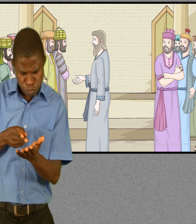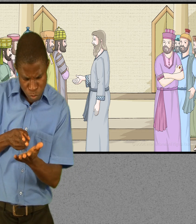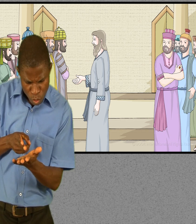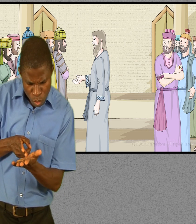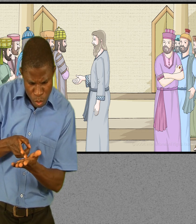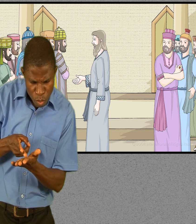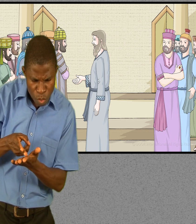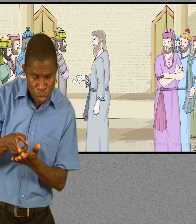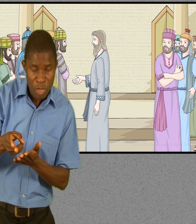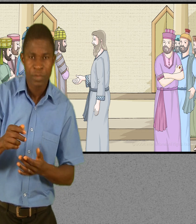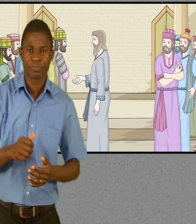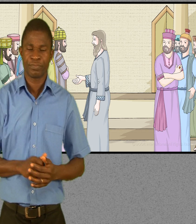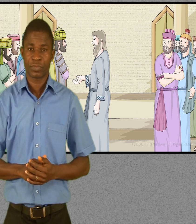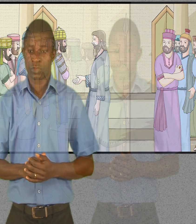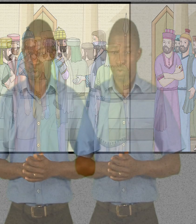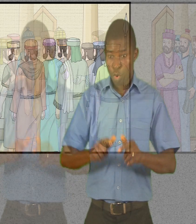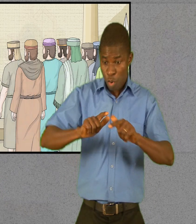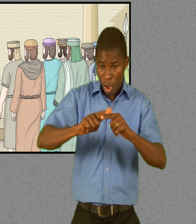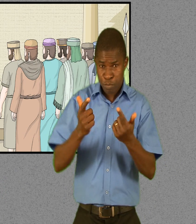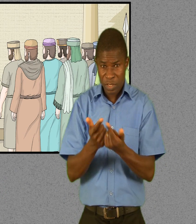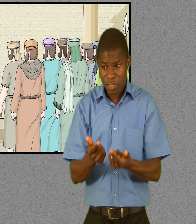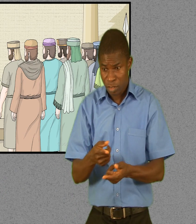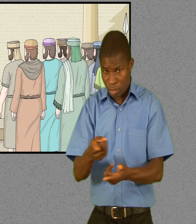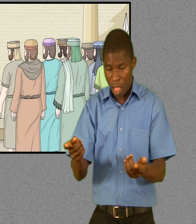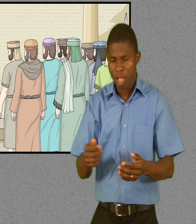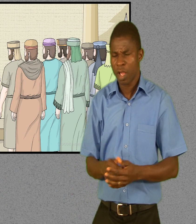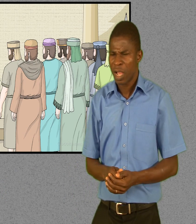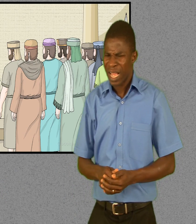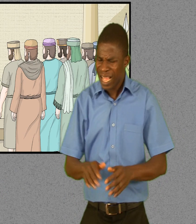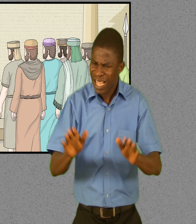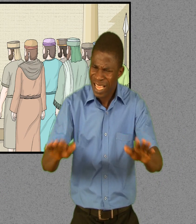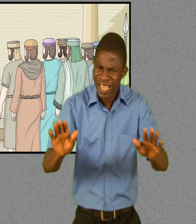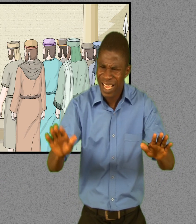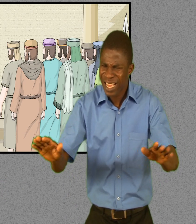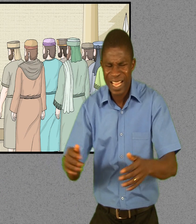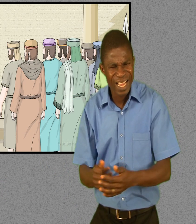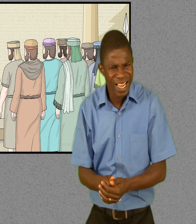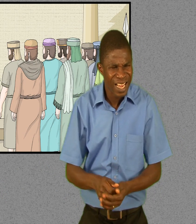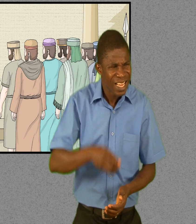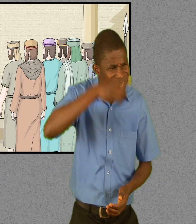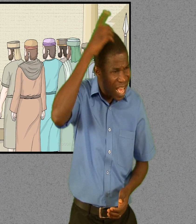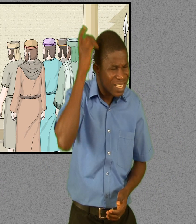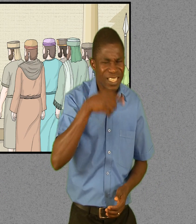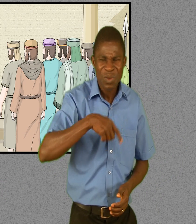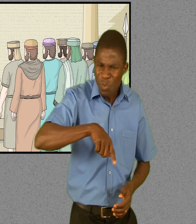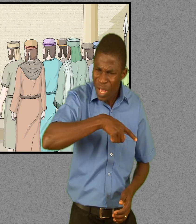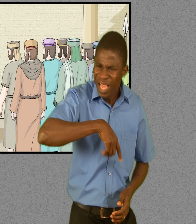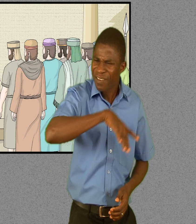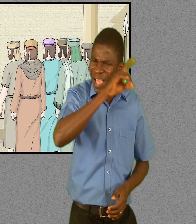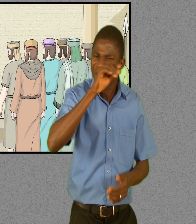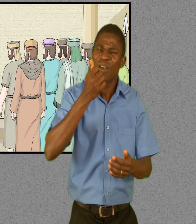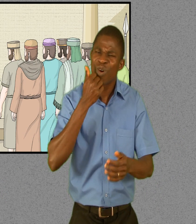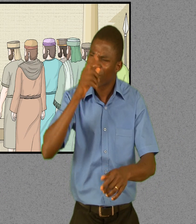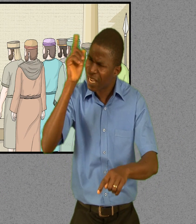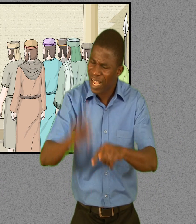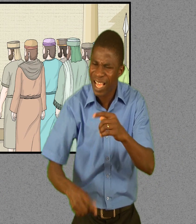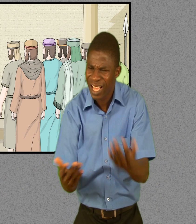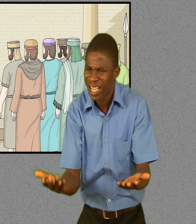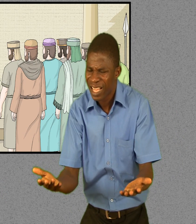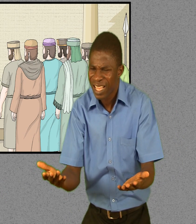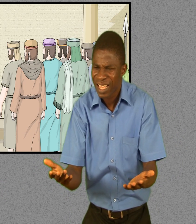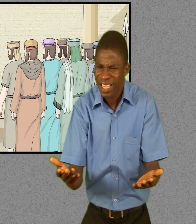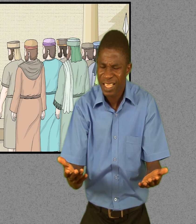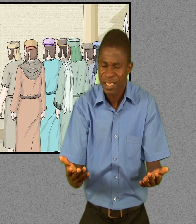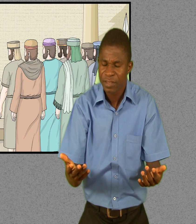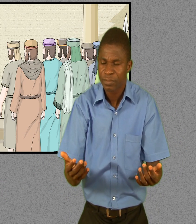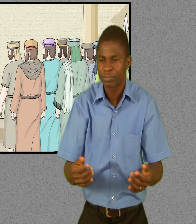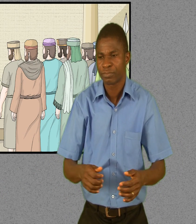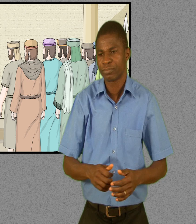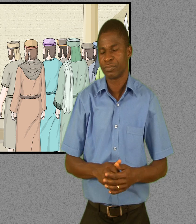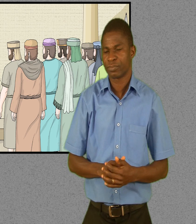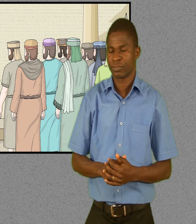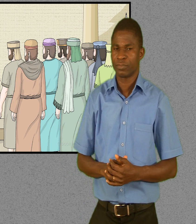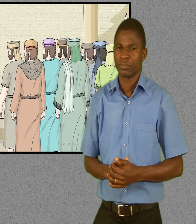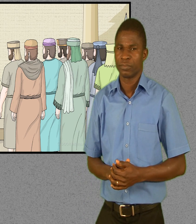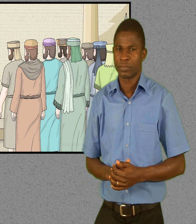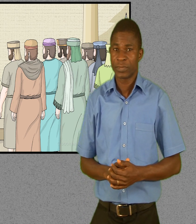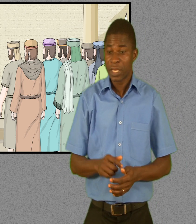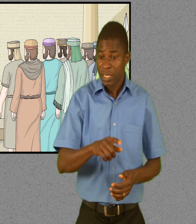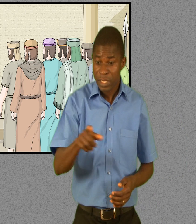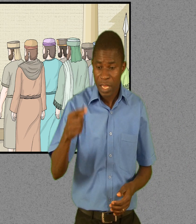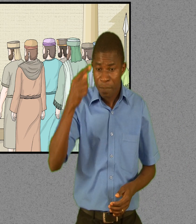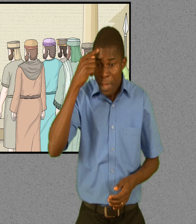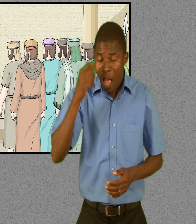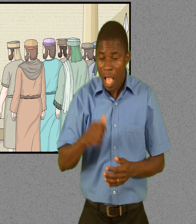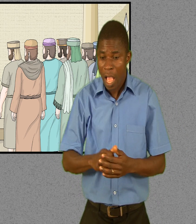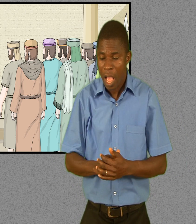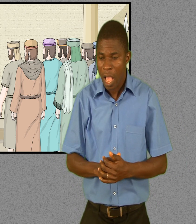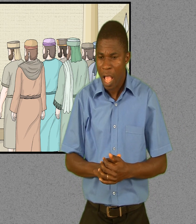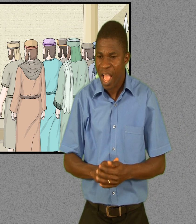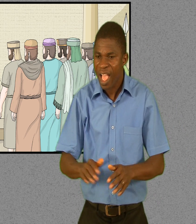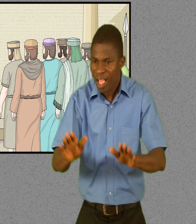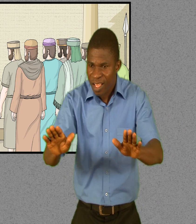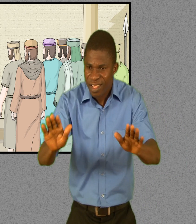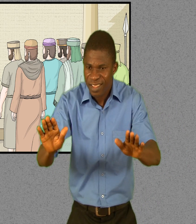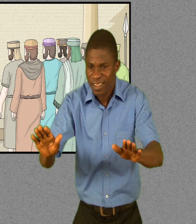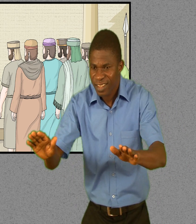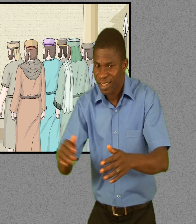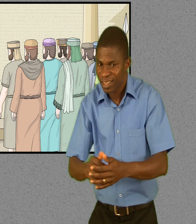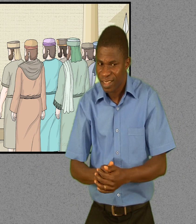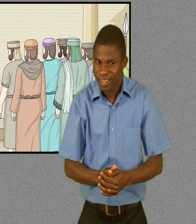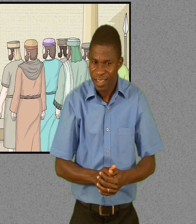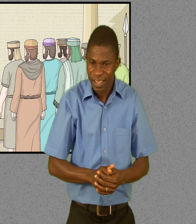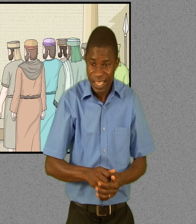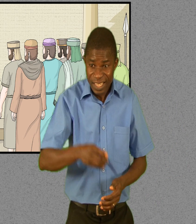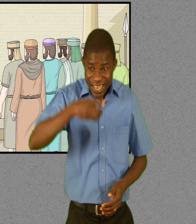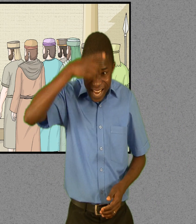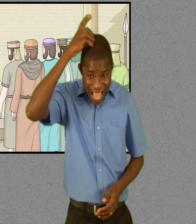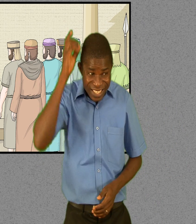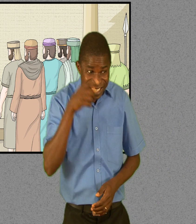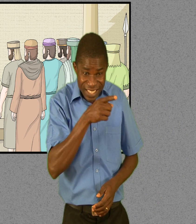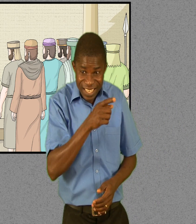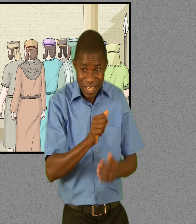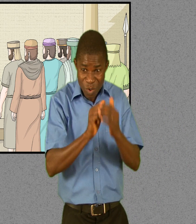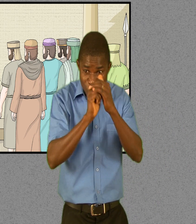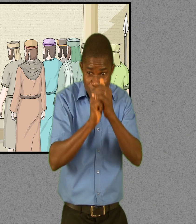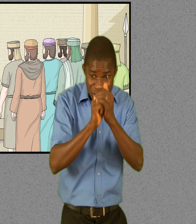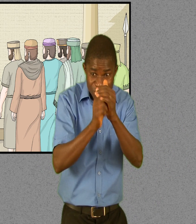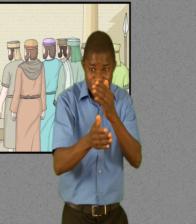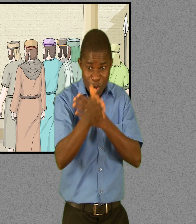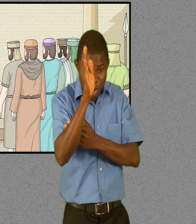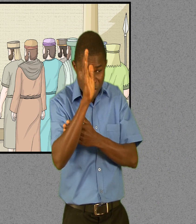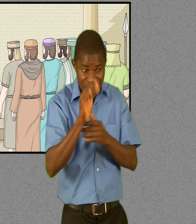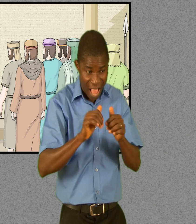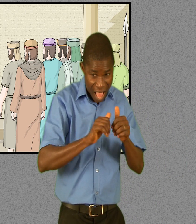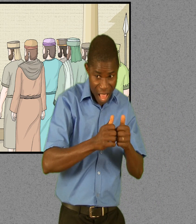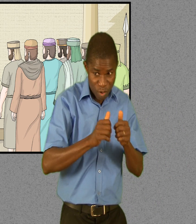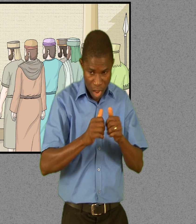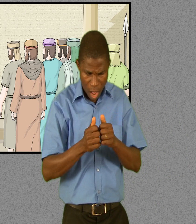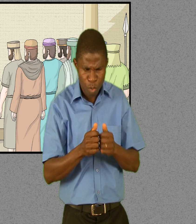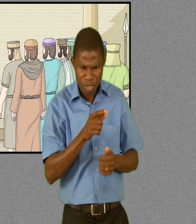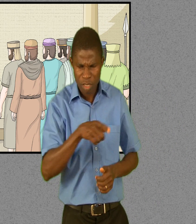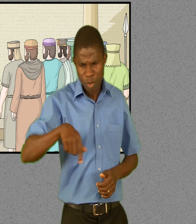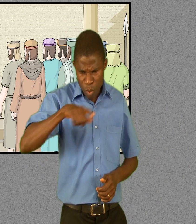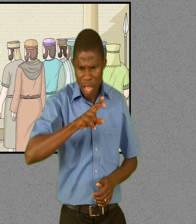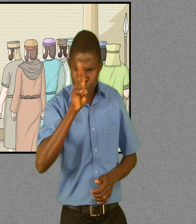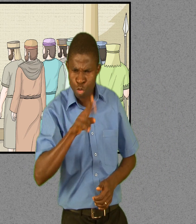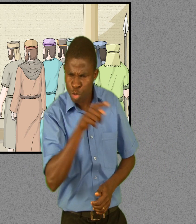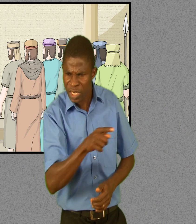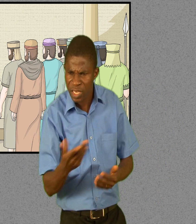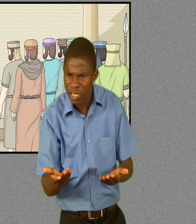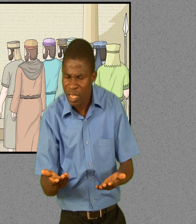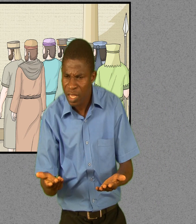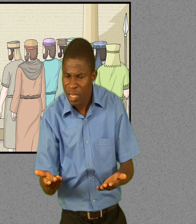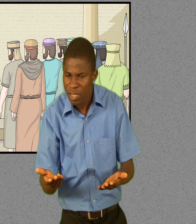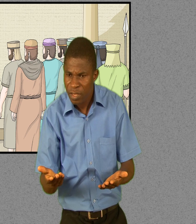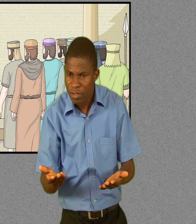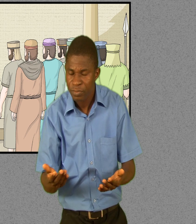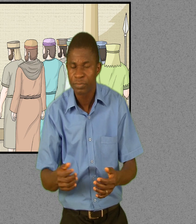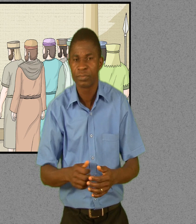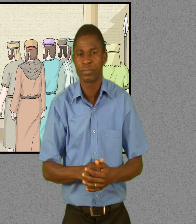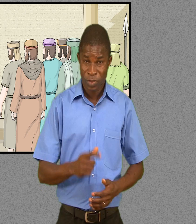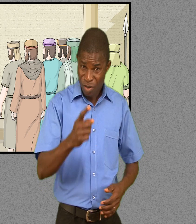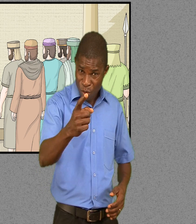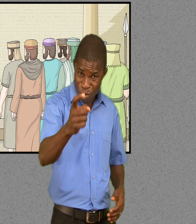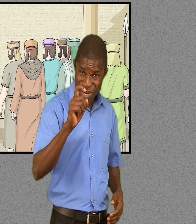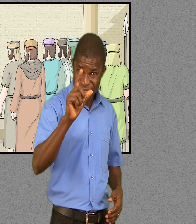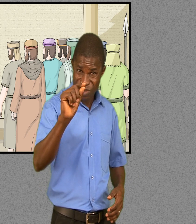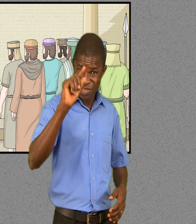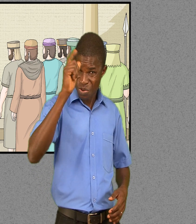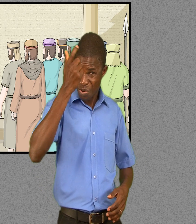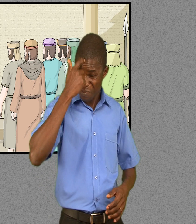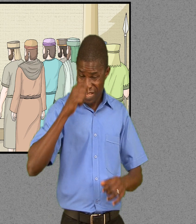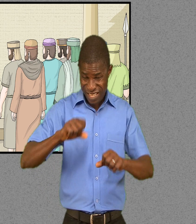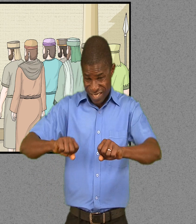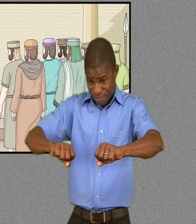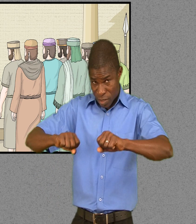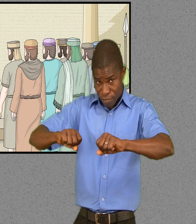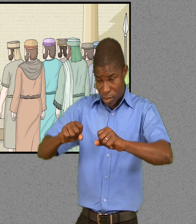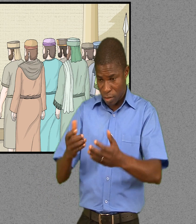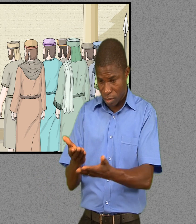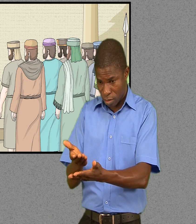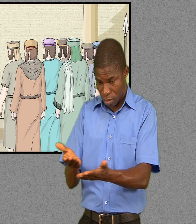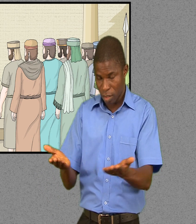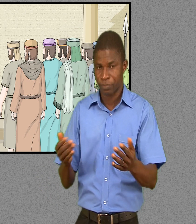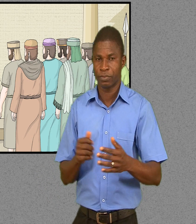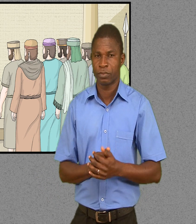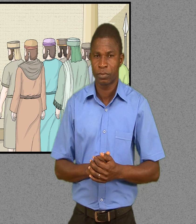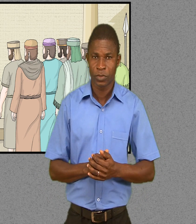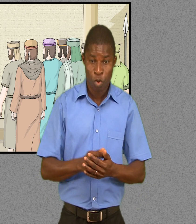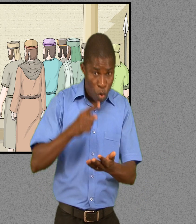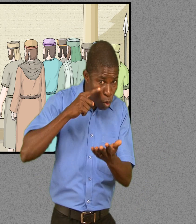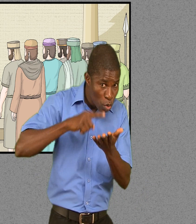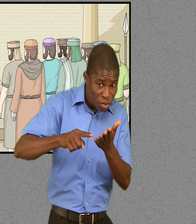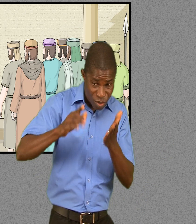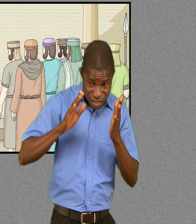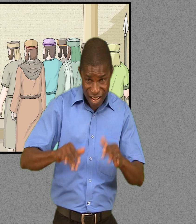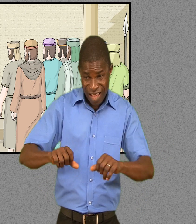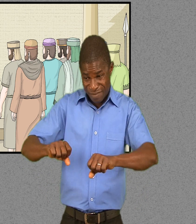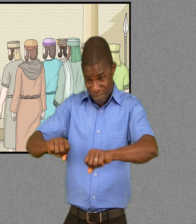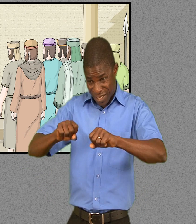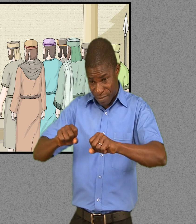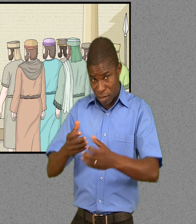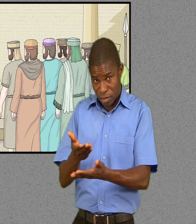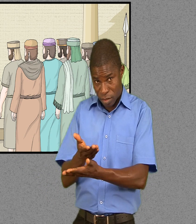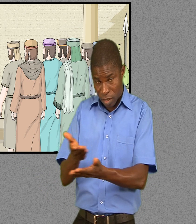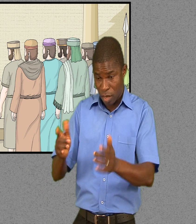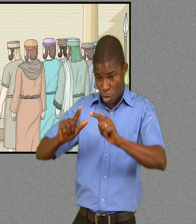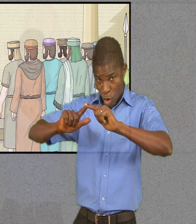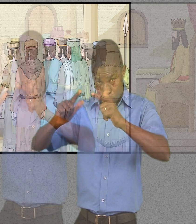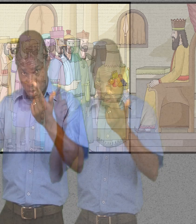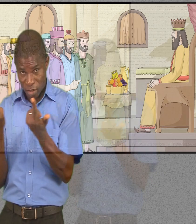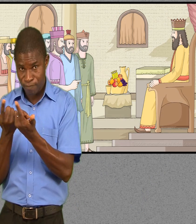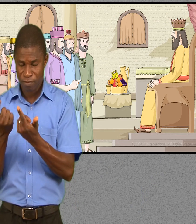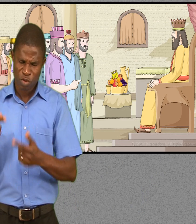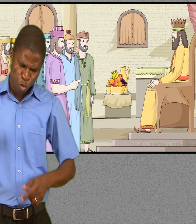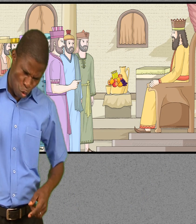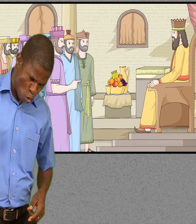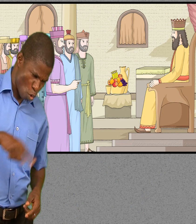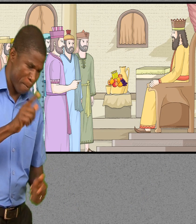Finally these men said, “We will never find any charge against this Daniel, unless we find something against him concerning the law of his God.”